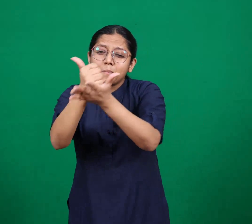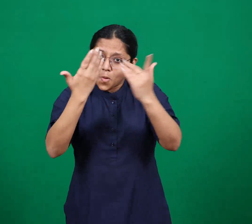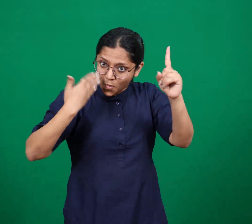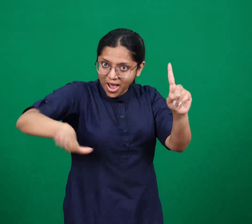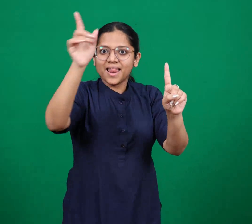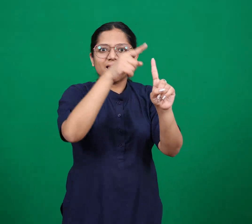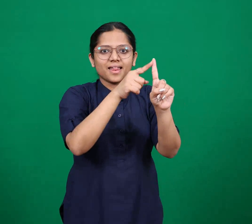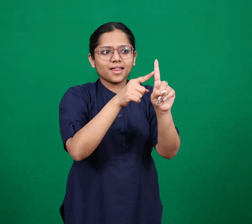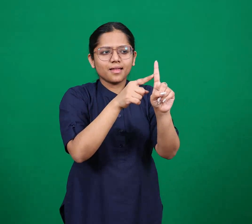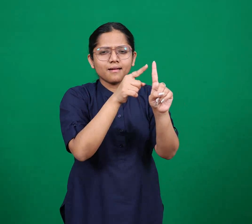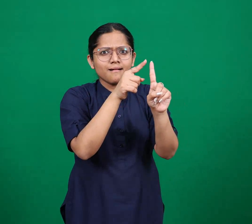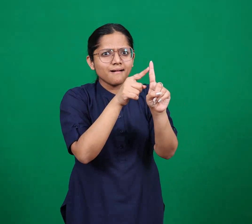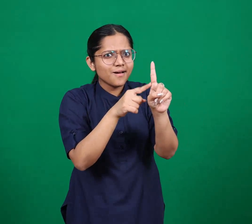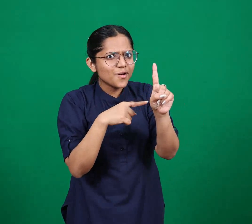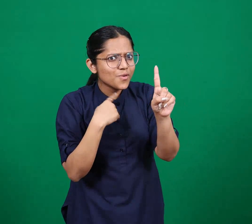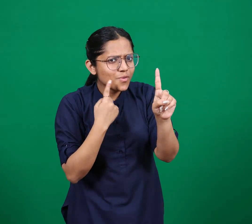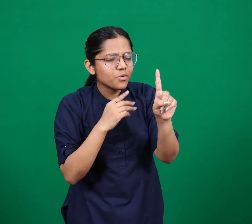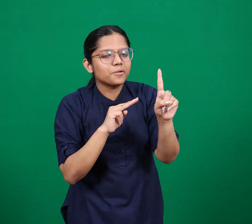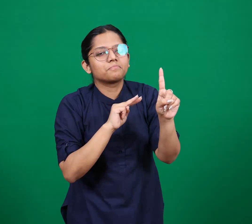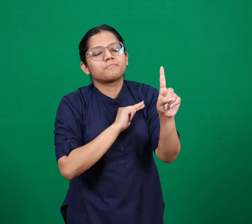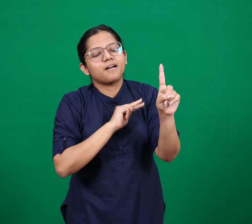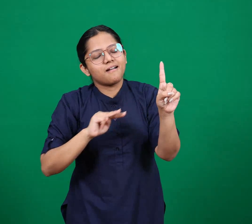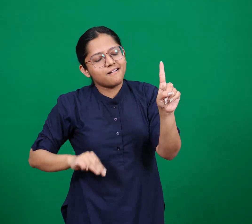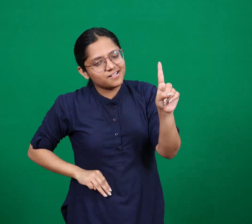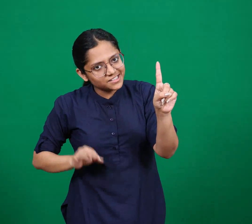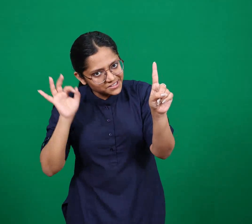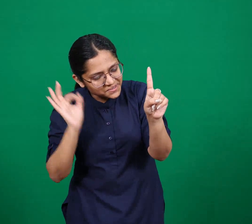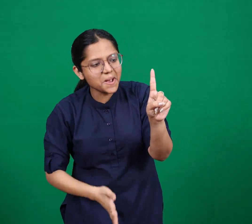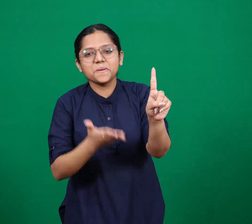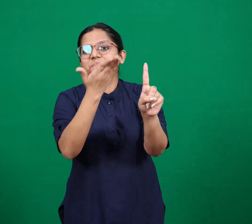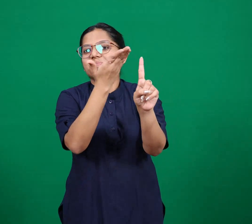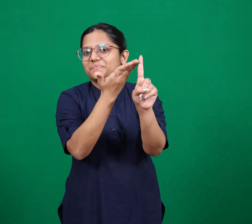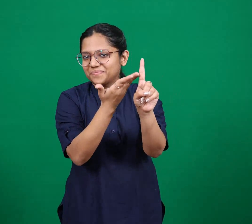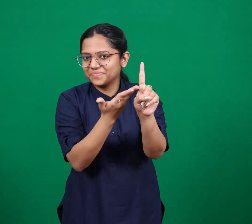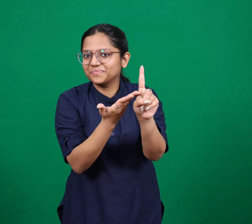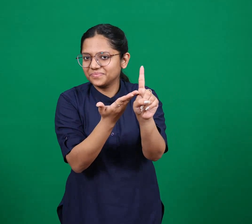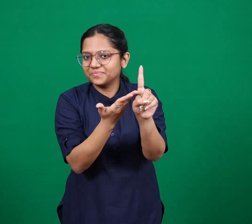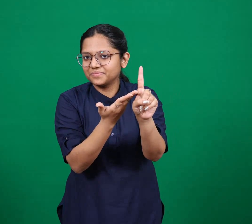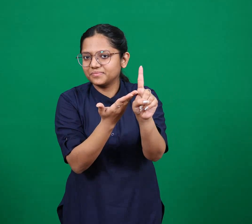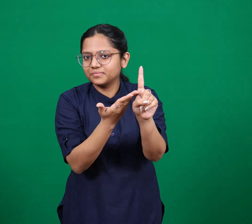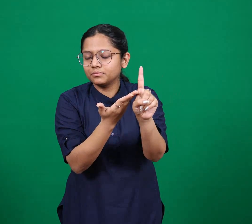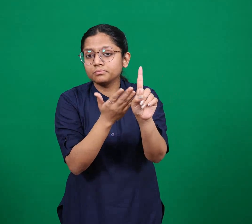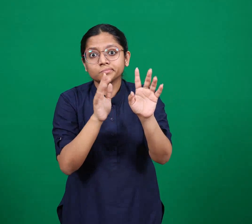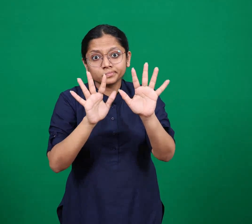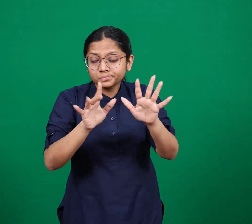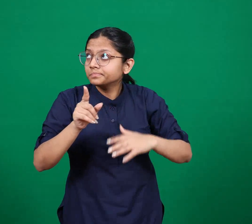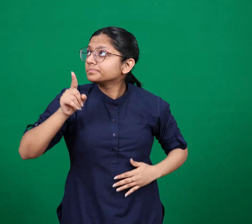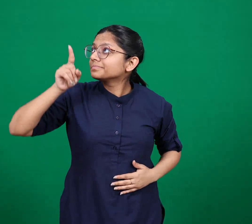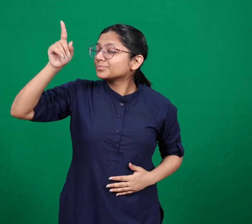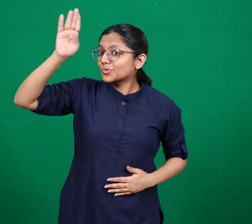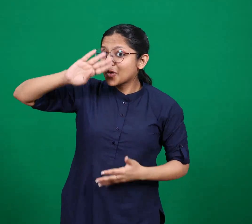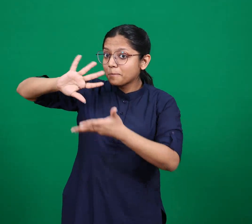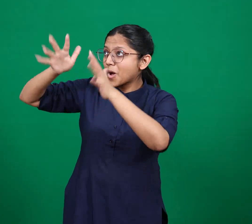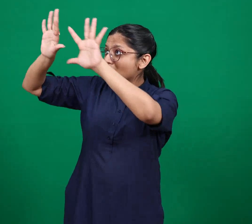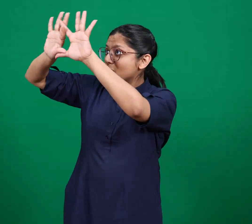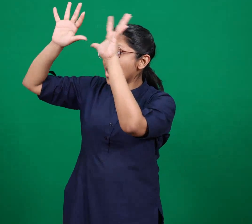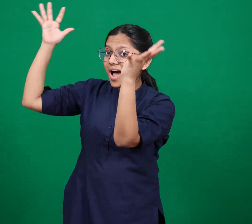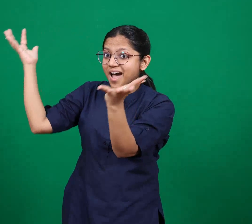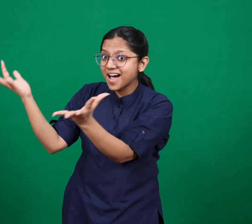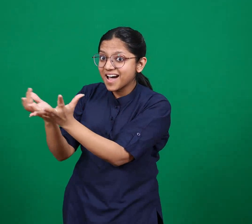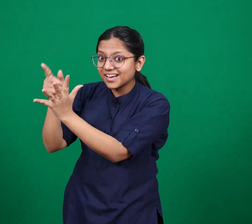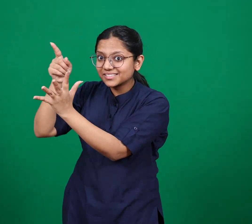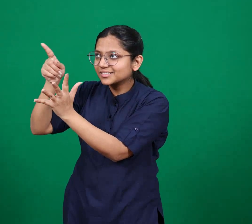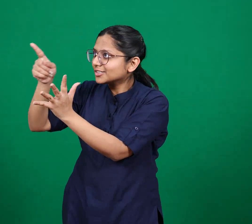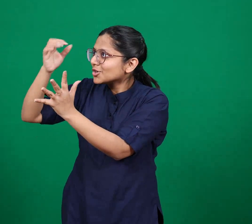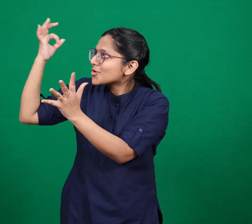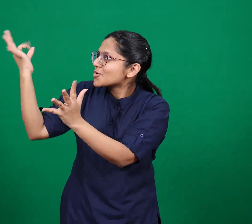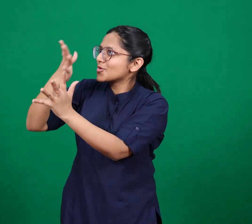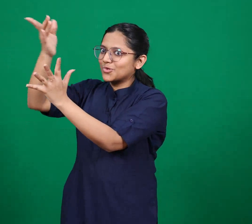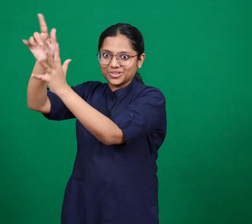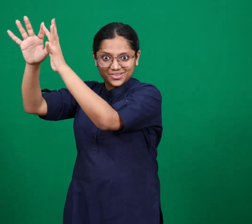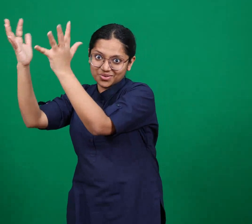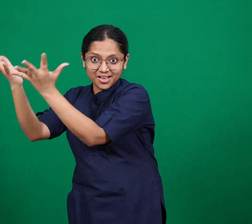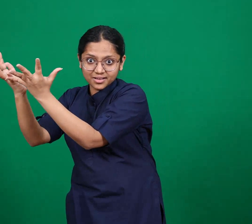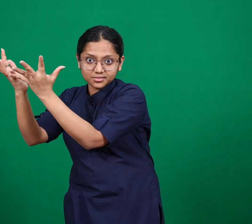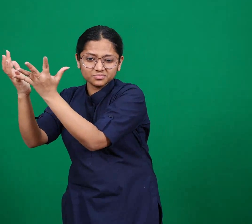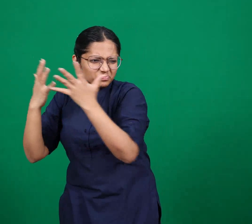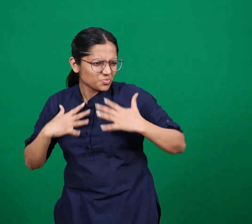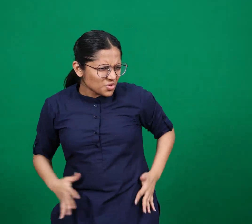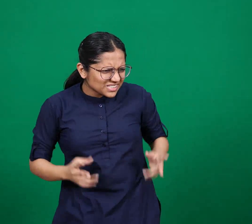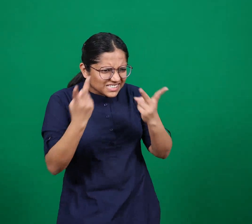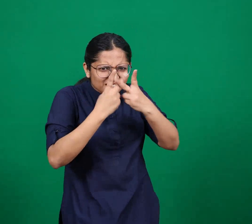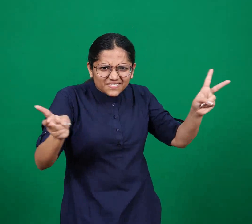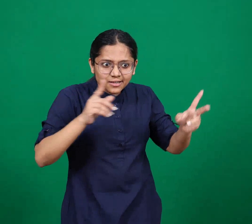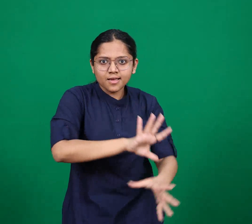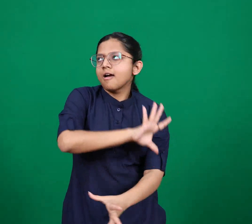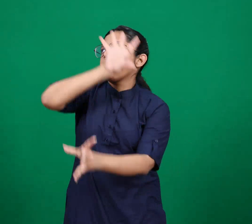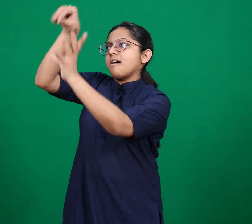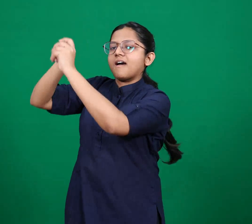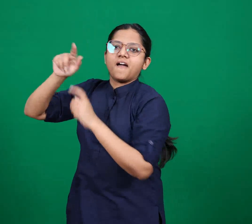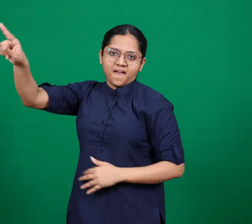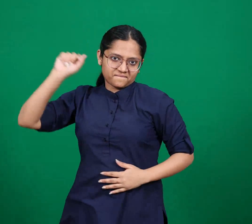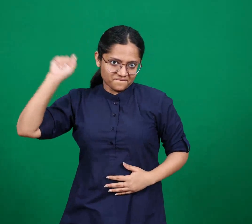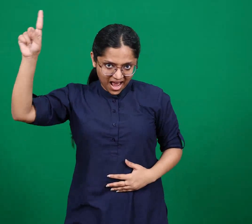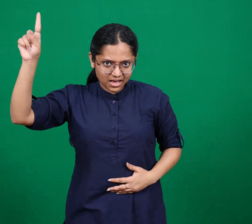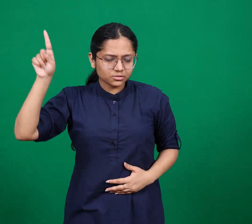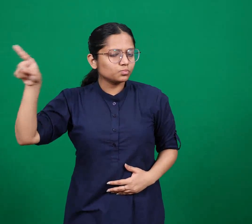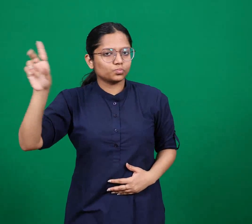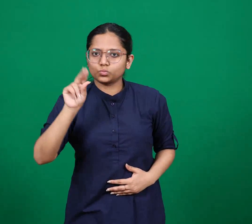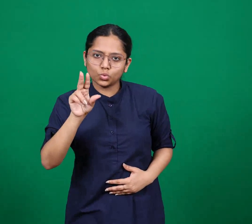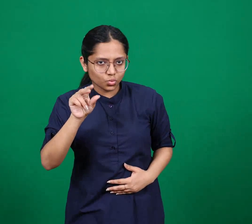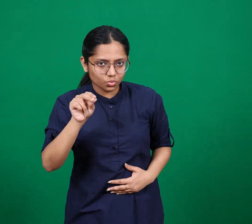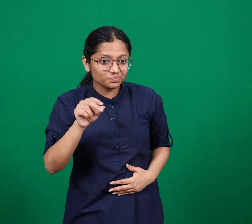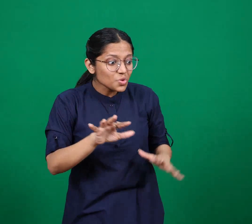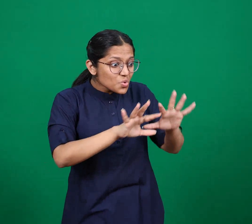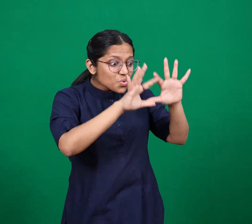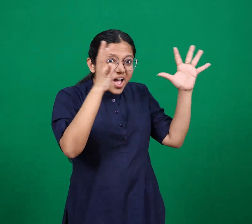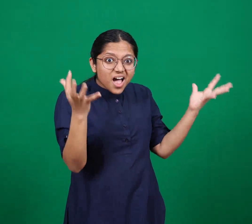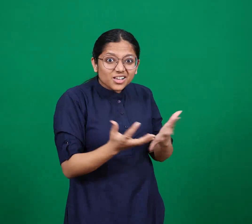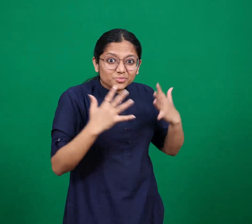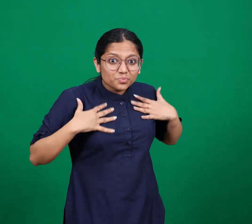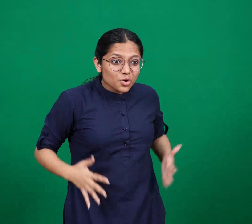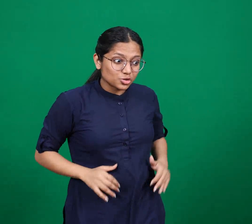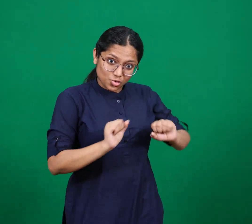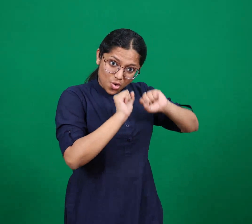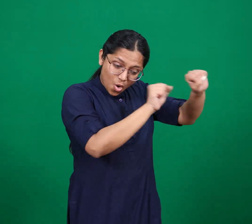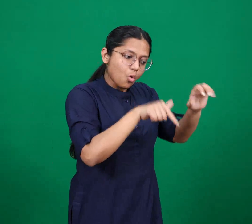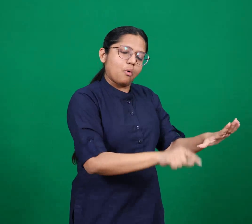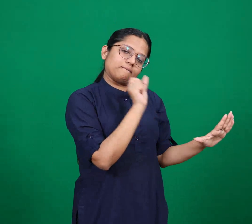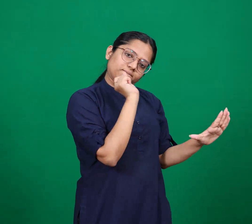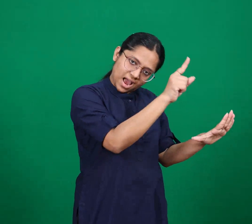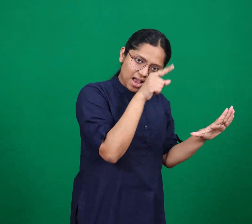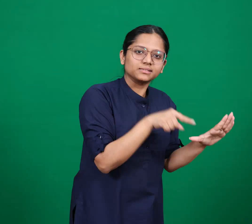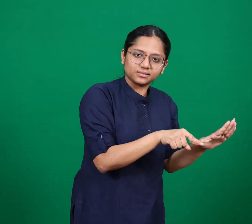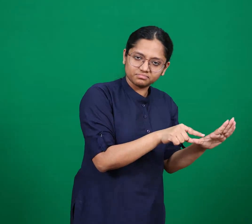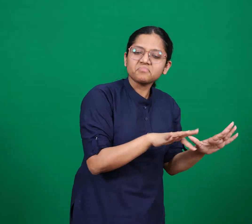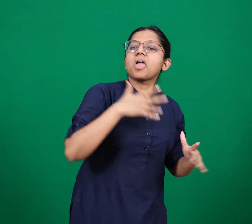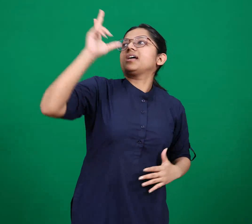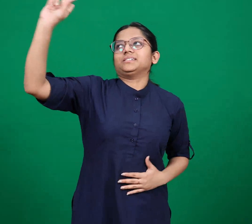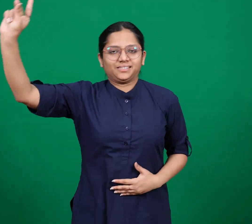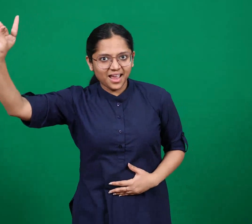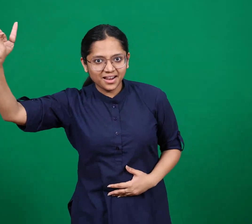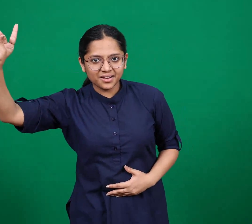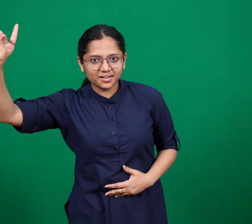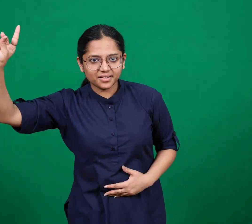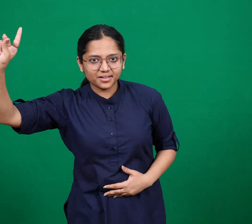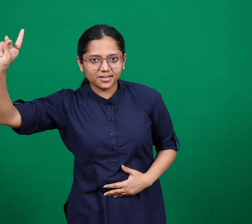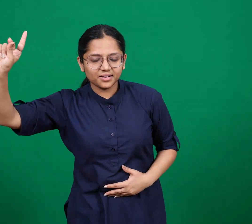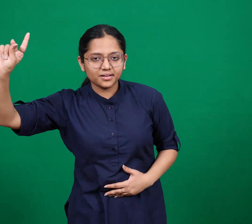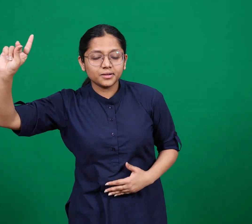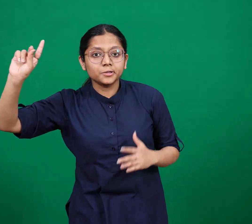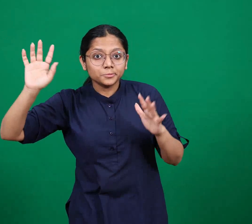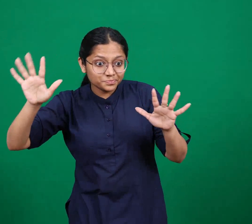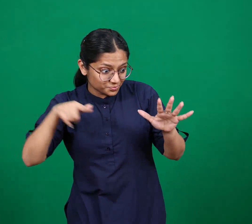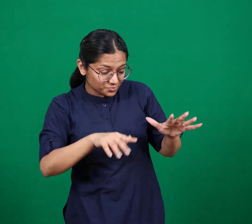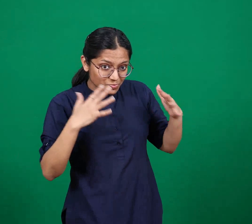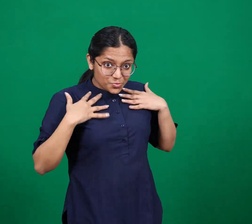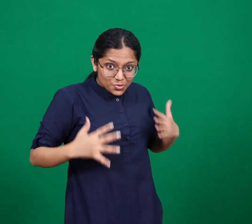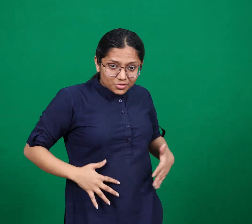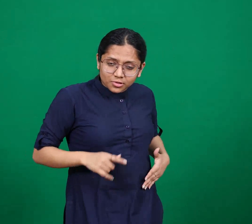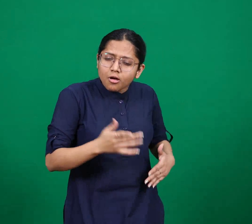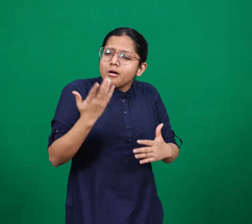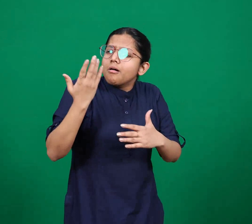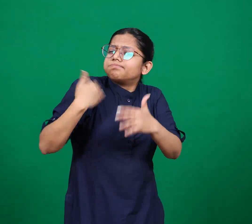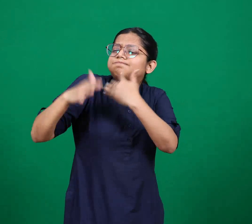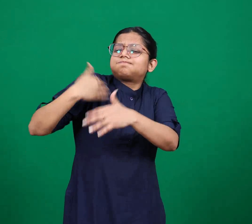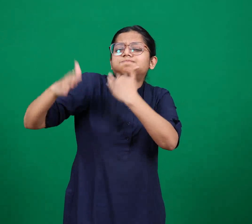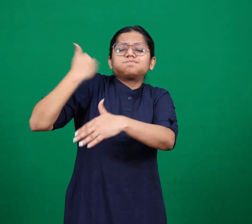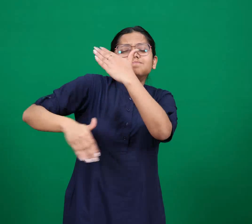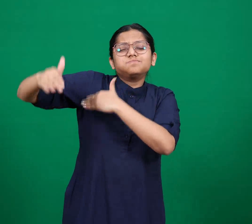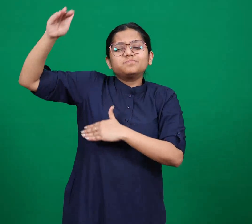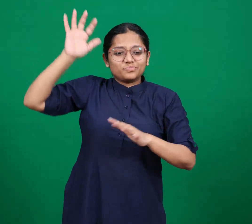The first man was of the dust of the earth, the second man from heaven.